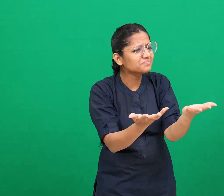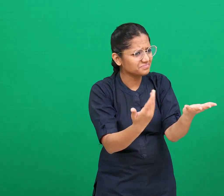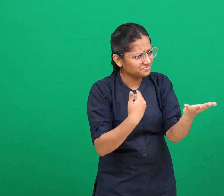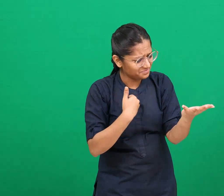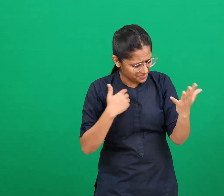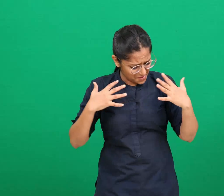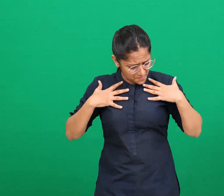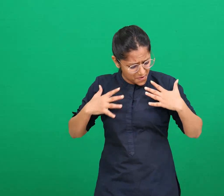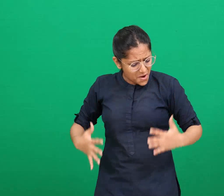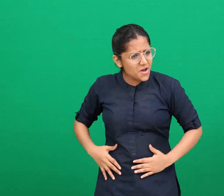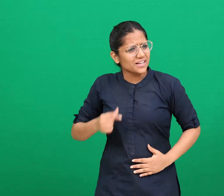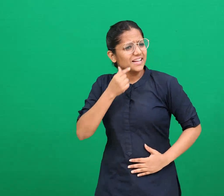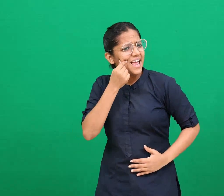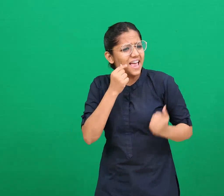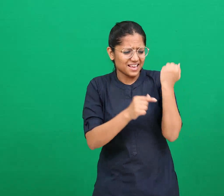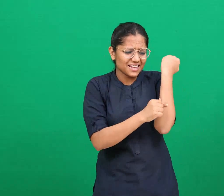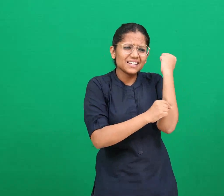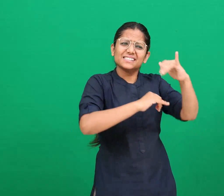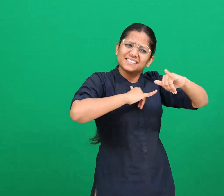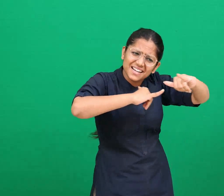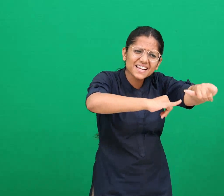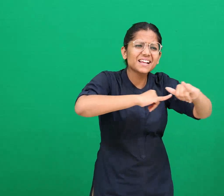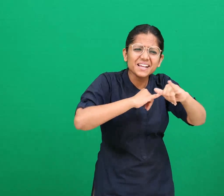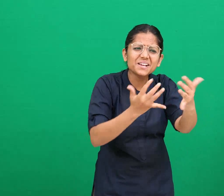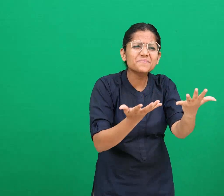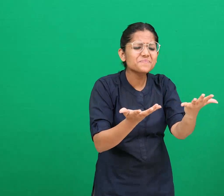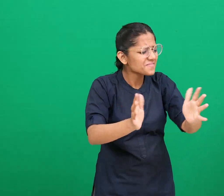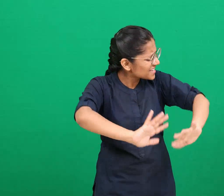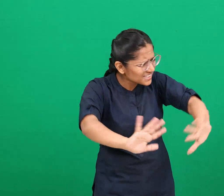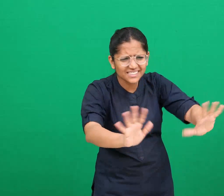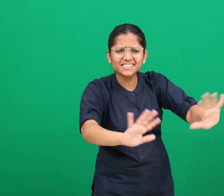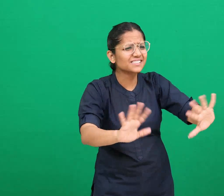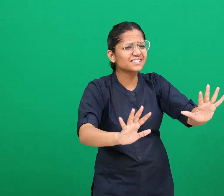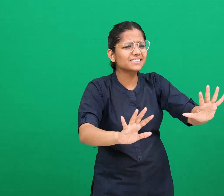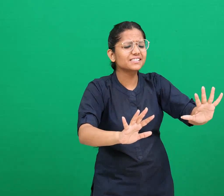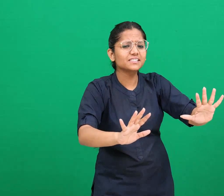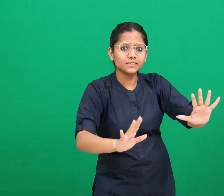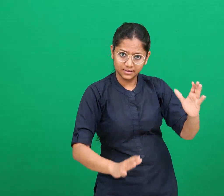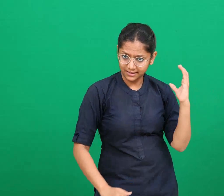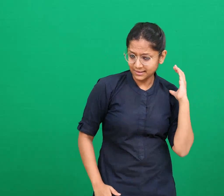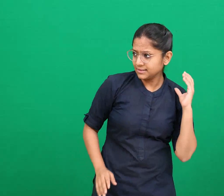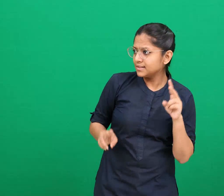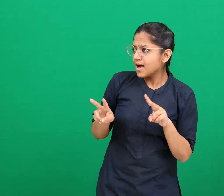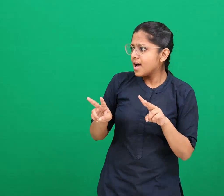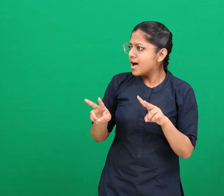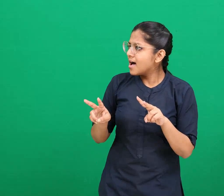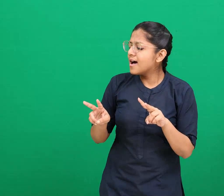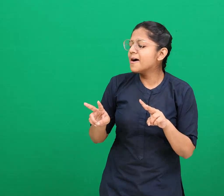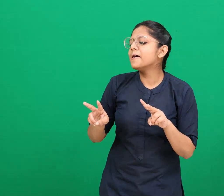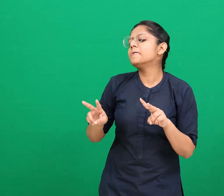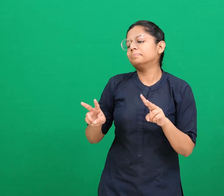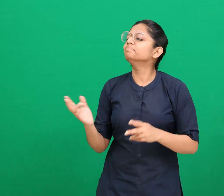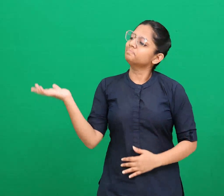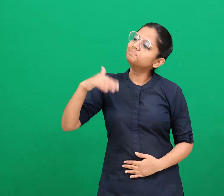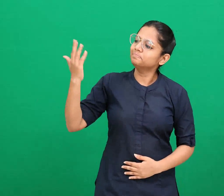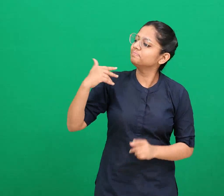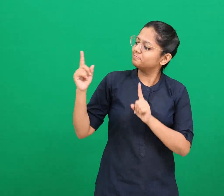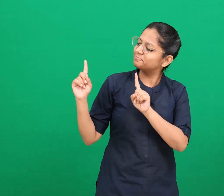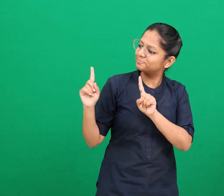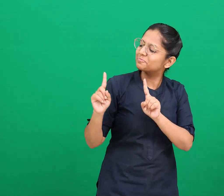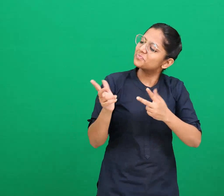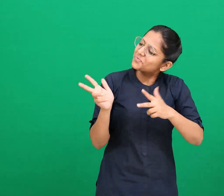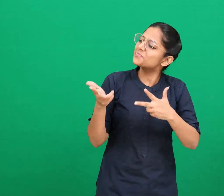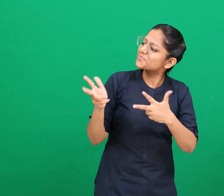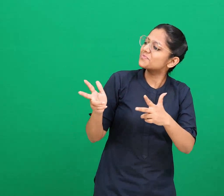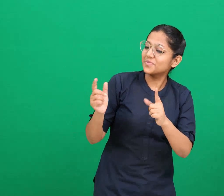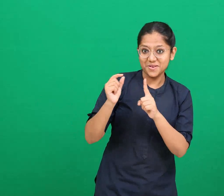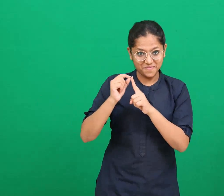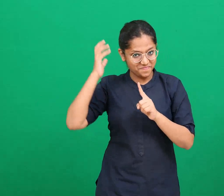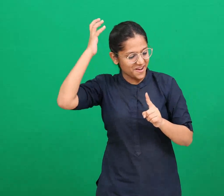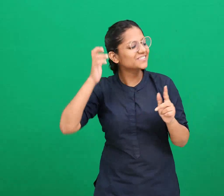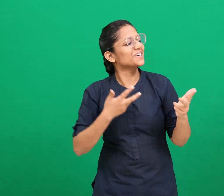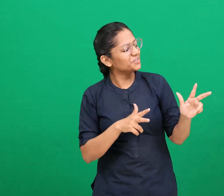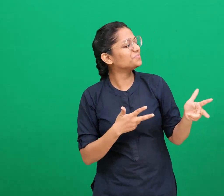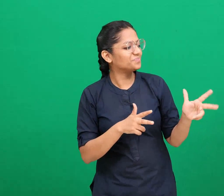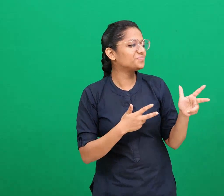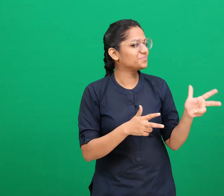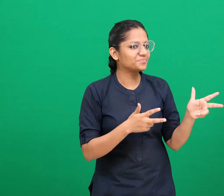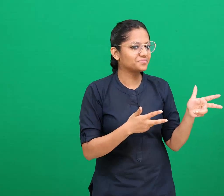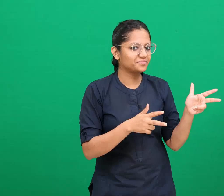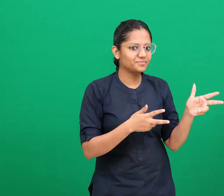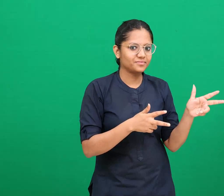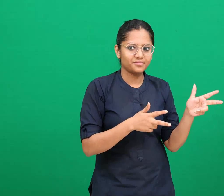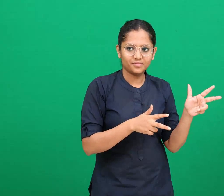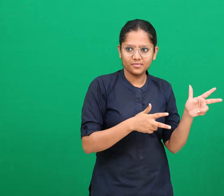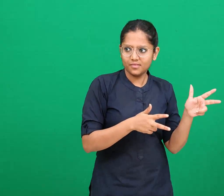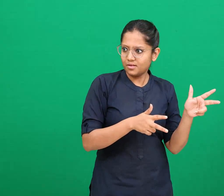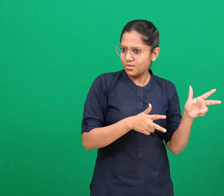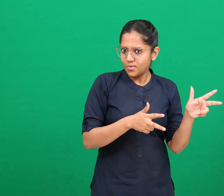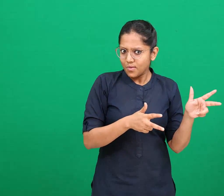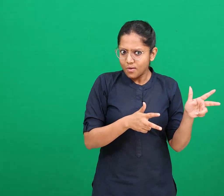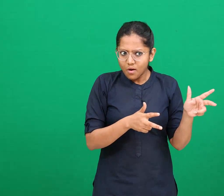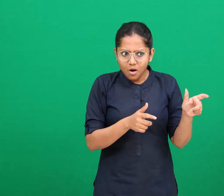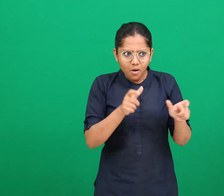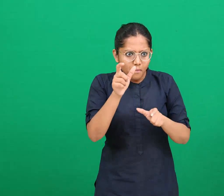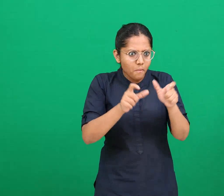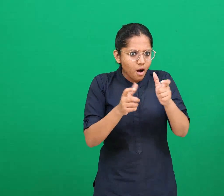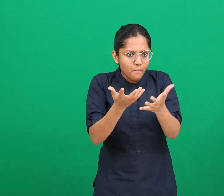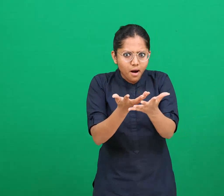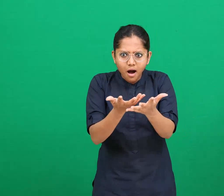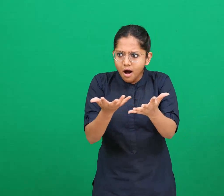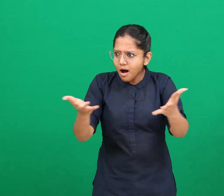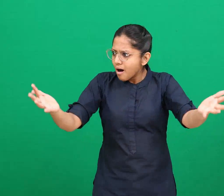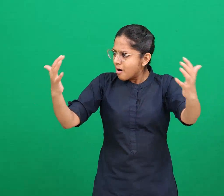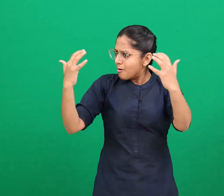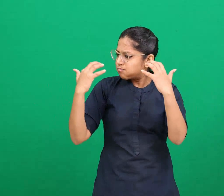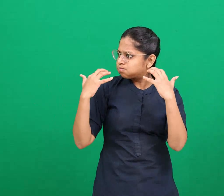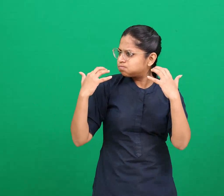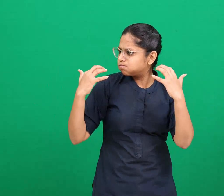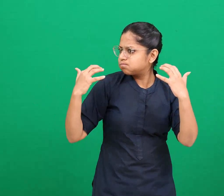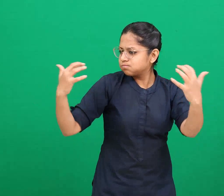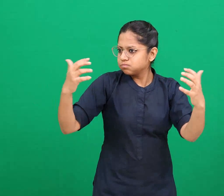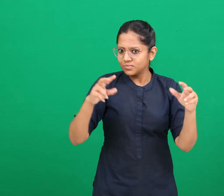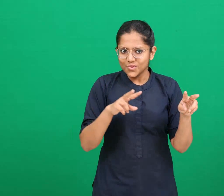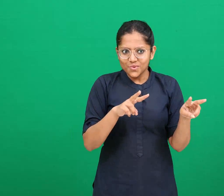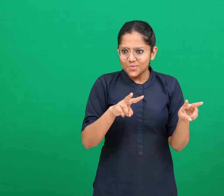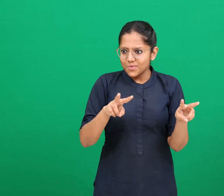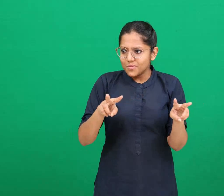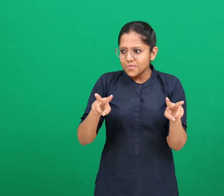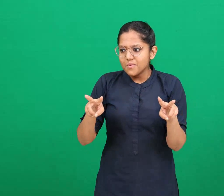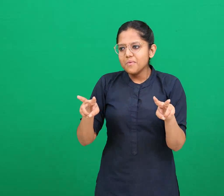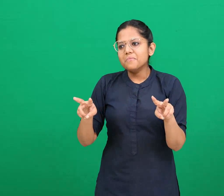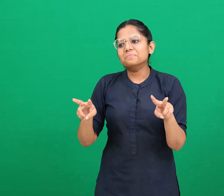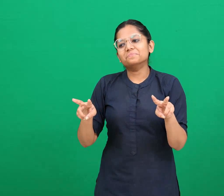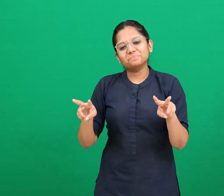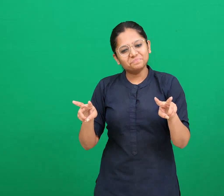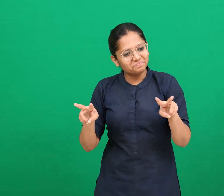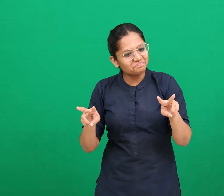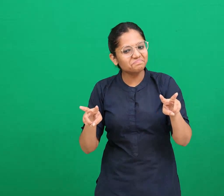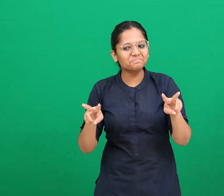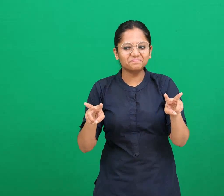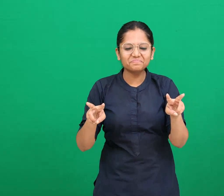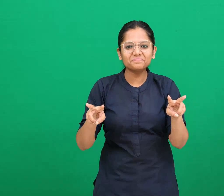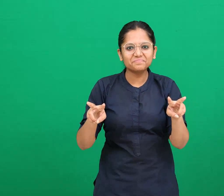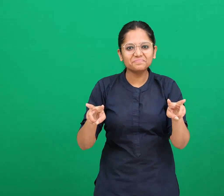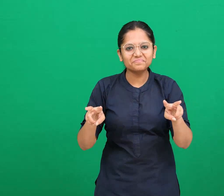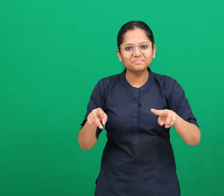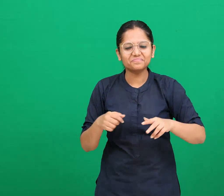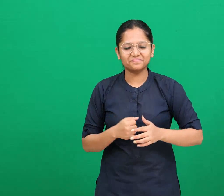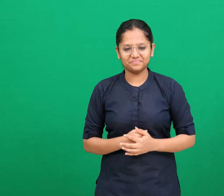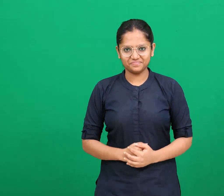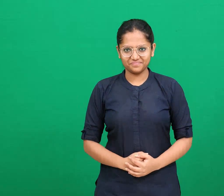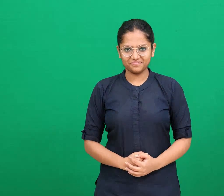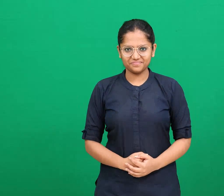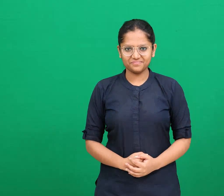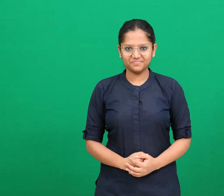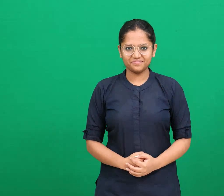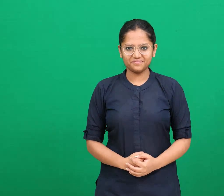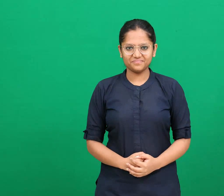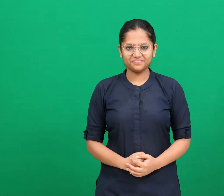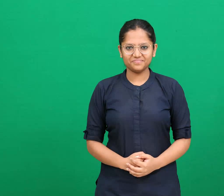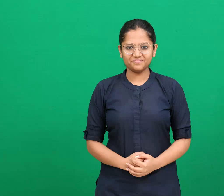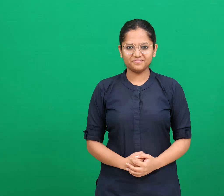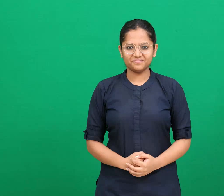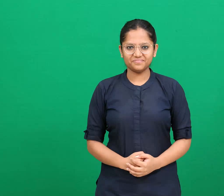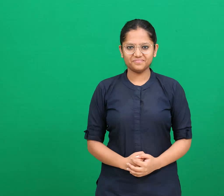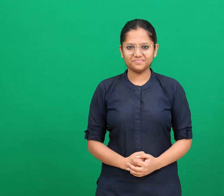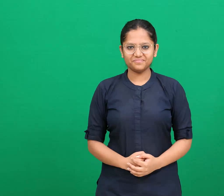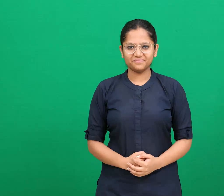As Peter talked with him, he went inside and found many people gathered together.